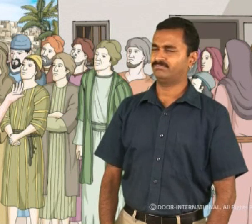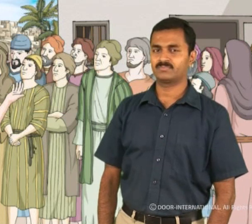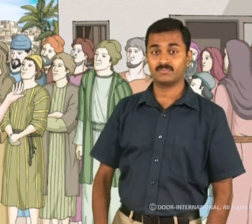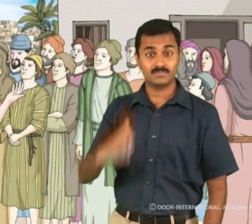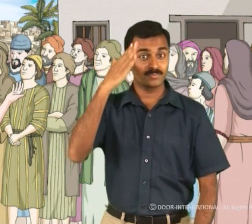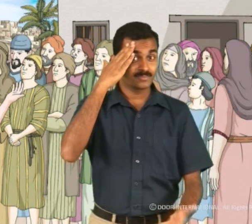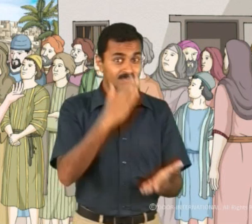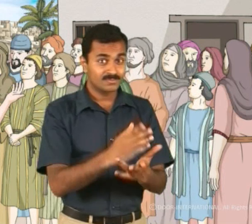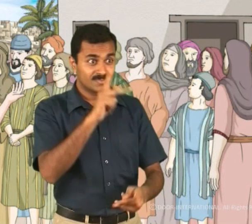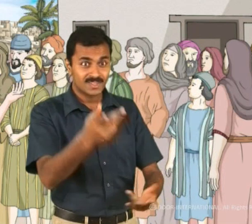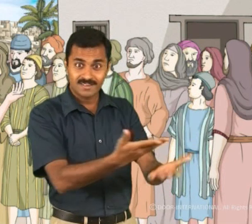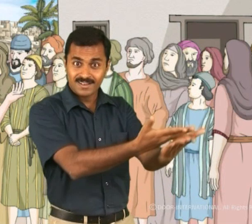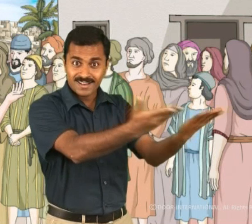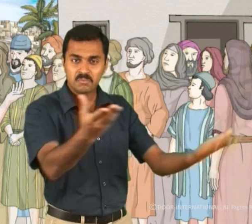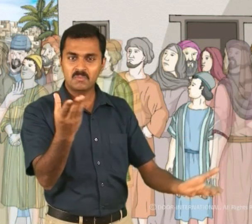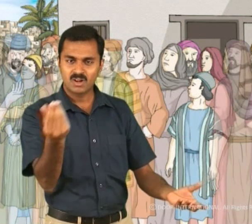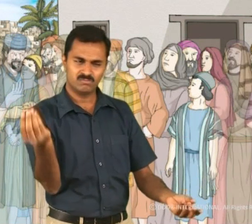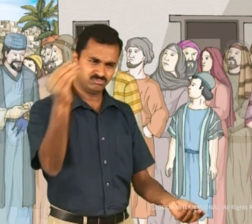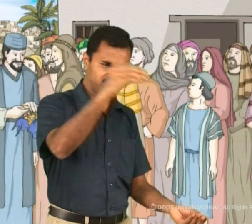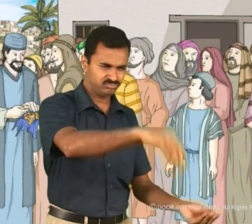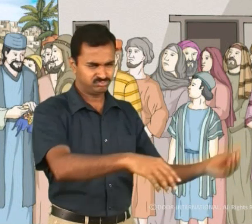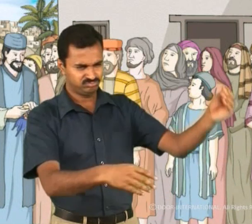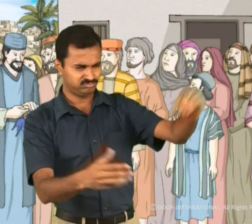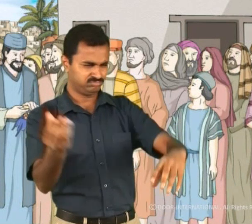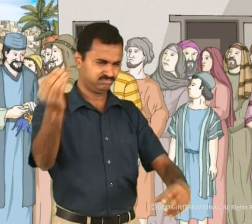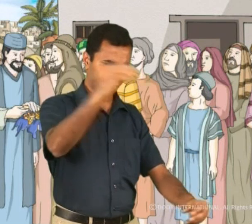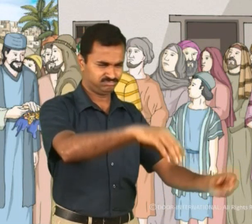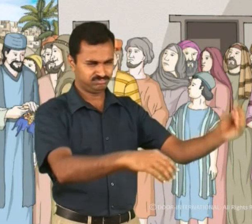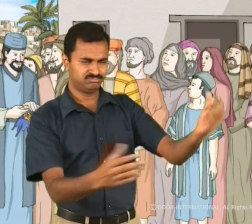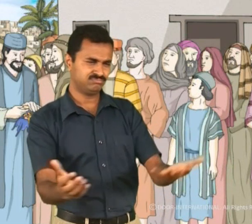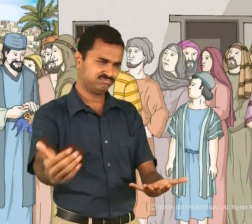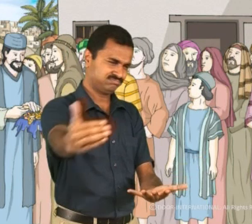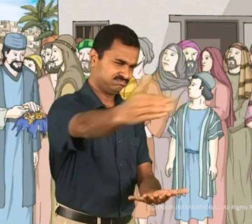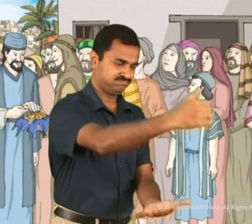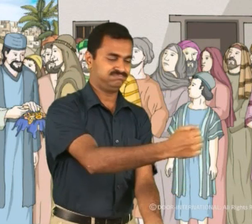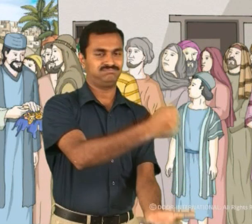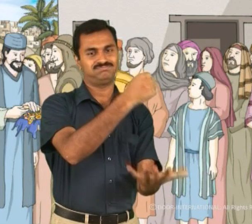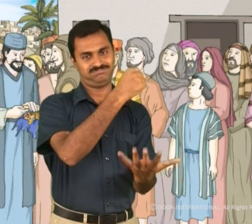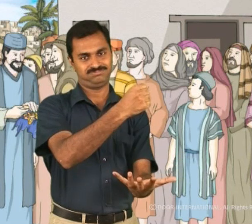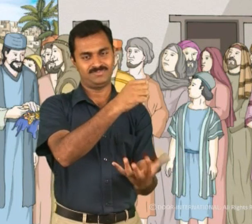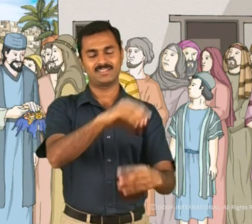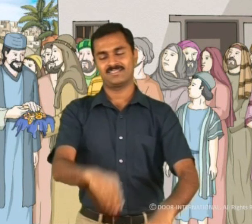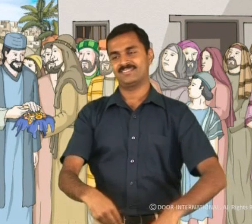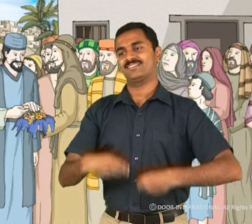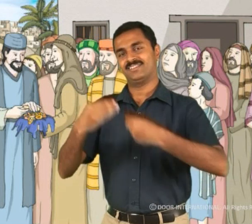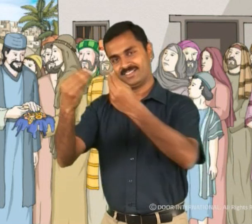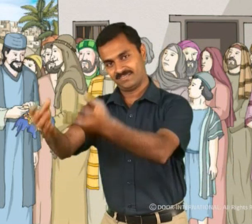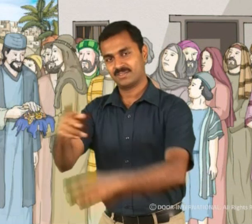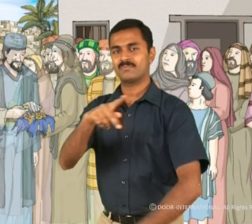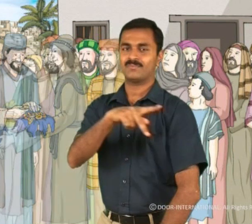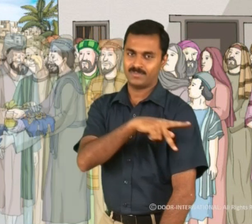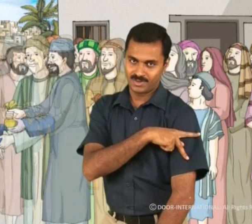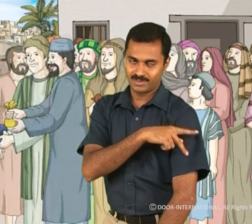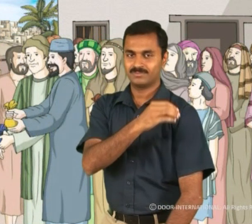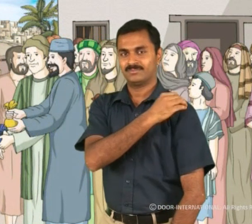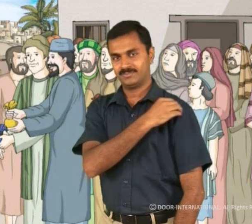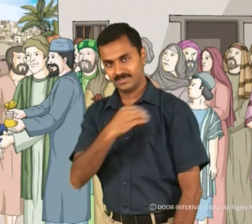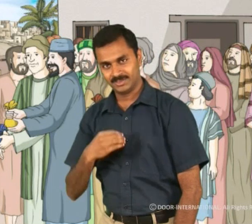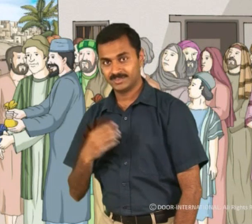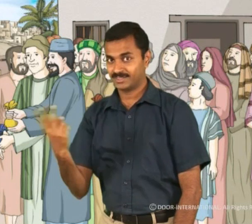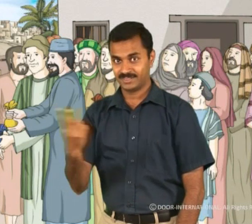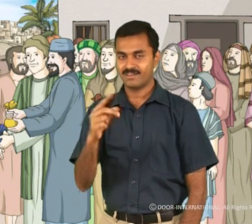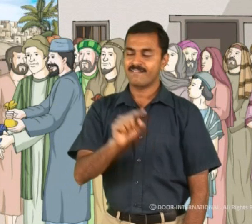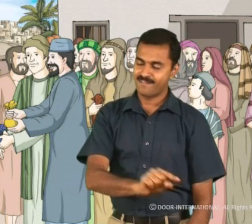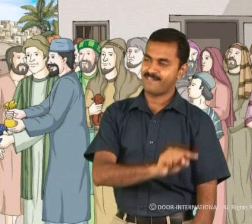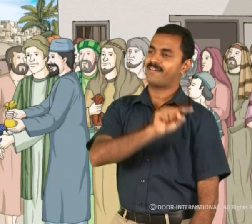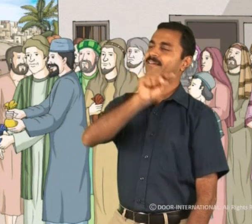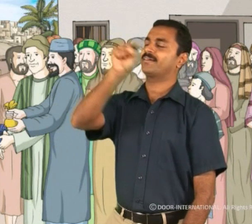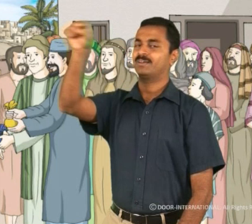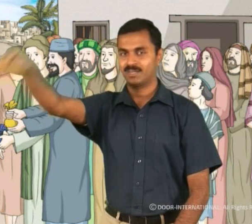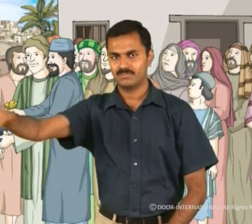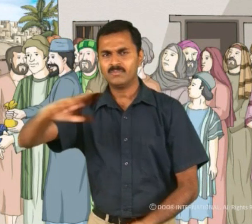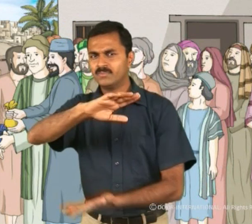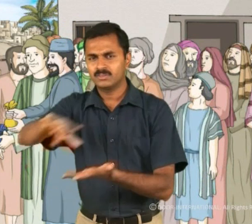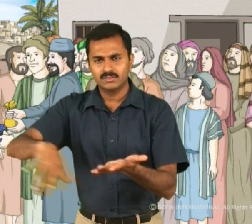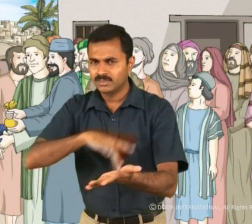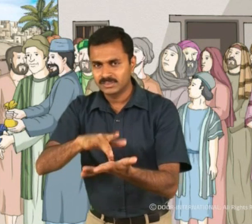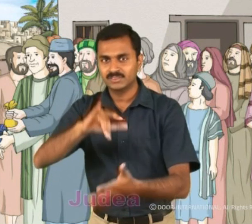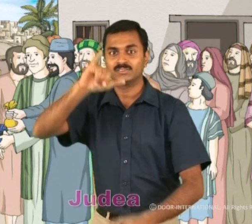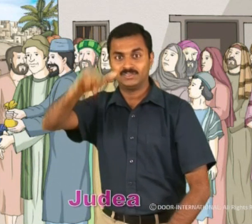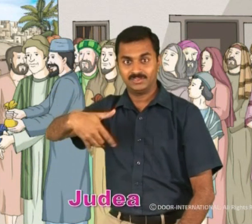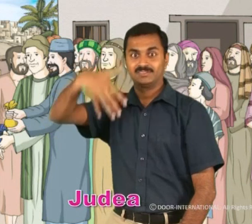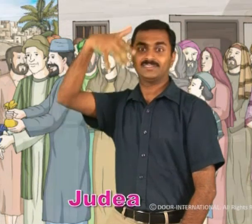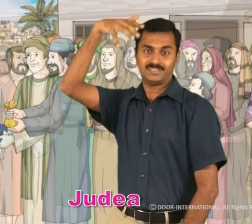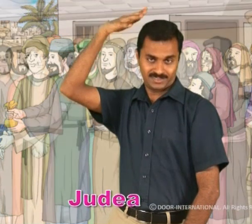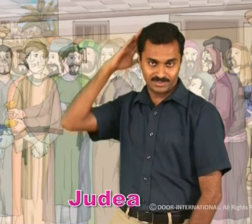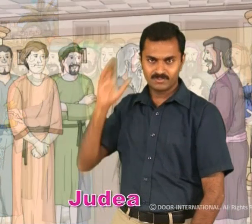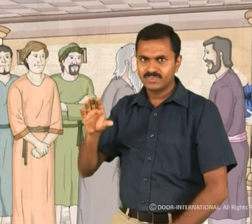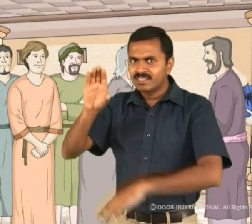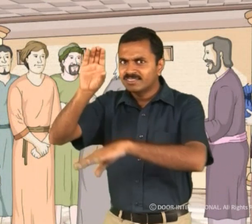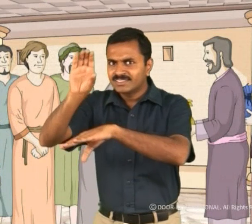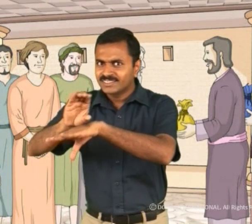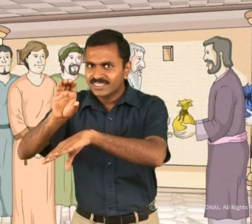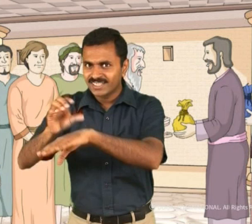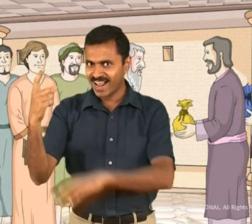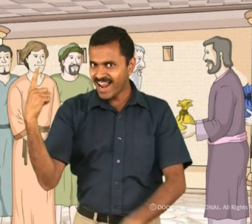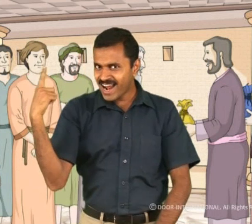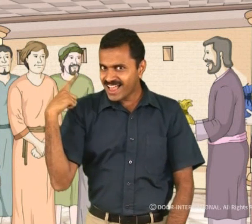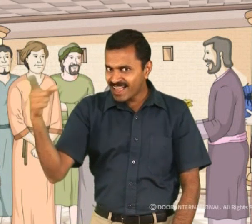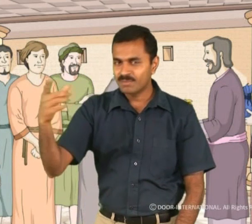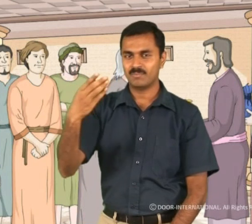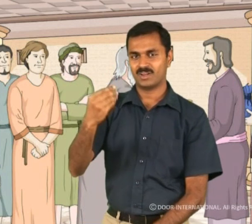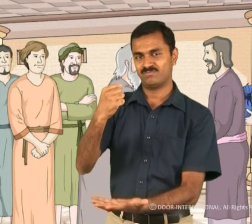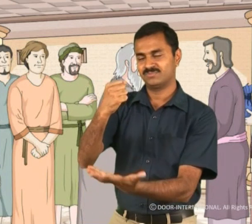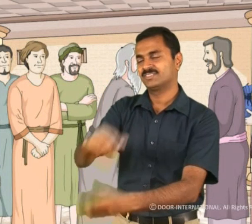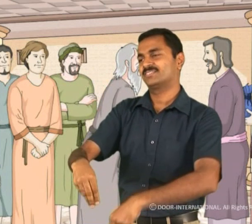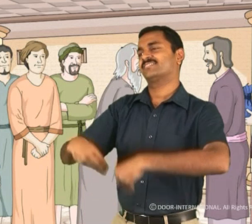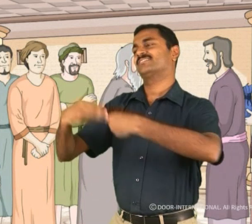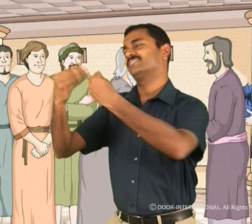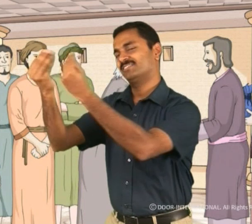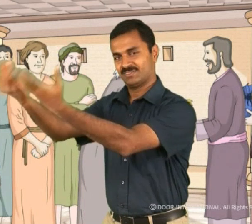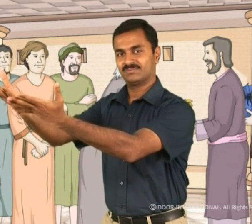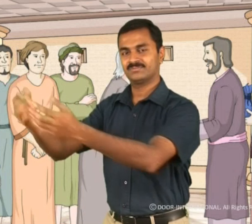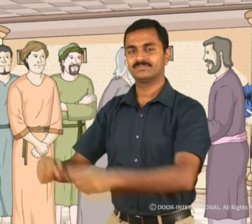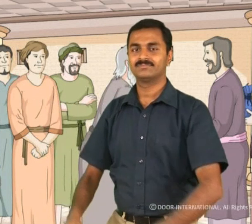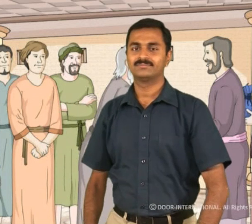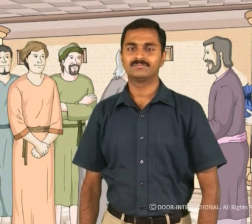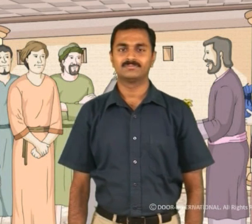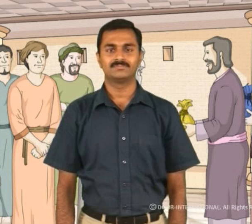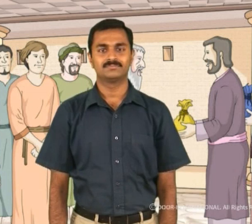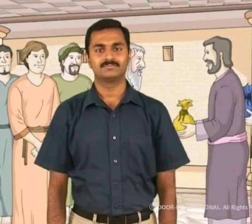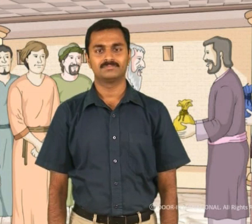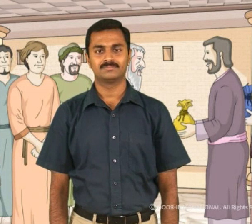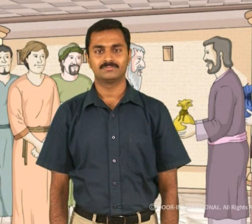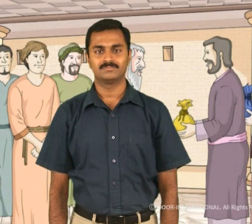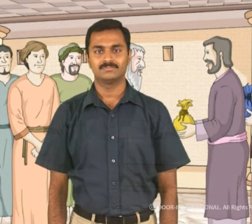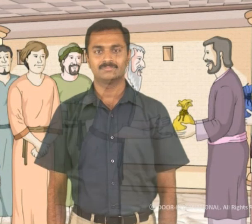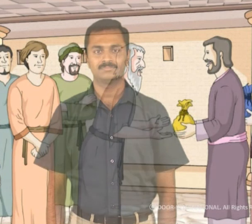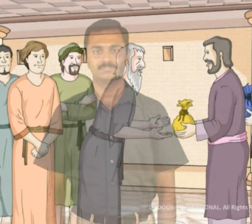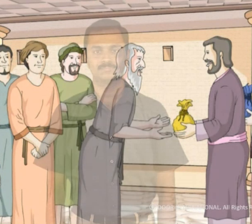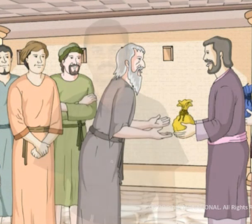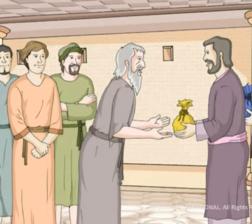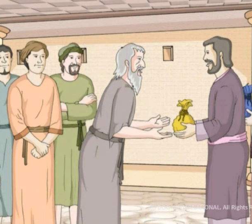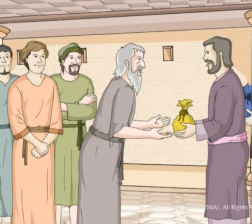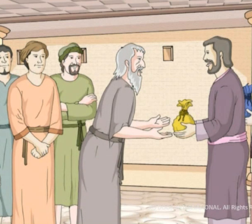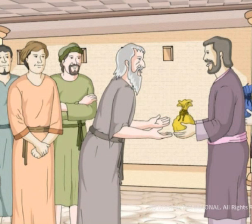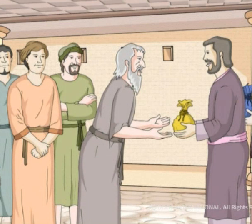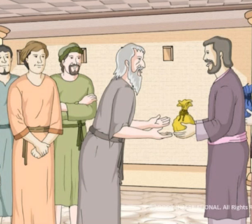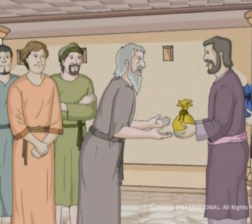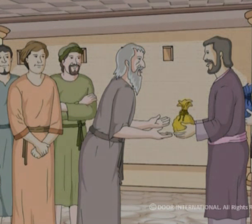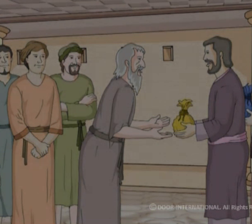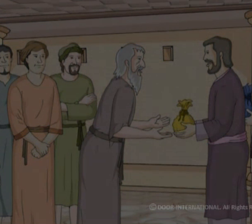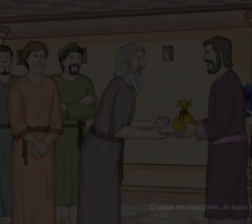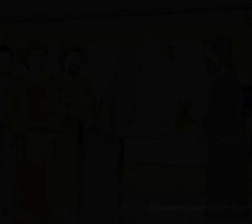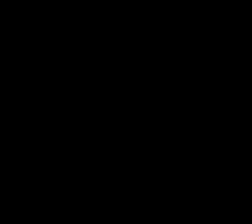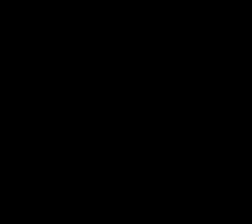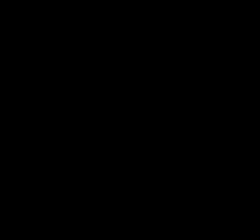(This happened under Claudius.) So the disciples, each according to his ability, decided to send relief to the brothers living in Judea. This they did, sending their gifts to the elders with Barnabas and Saul.